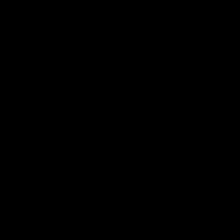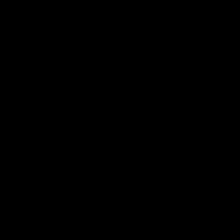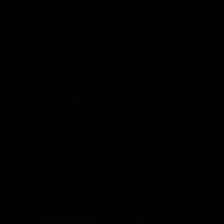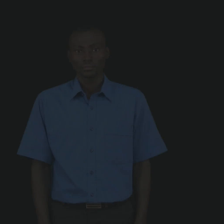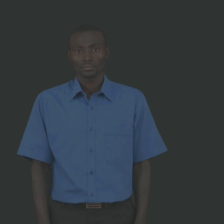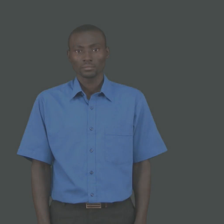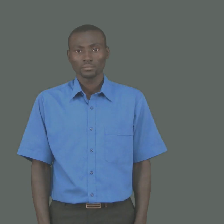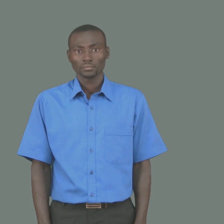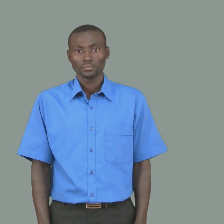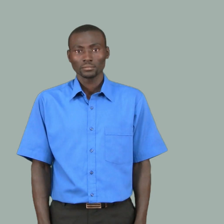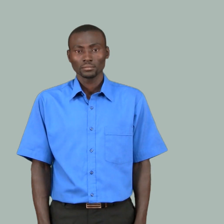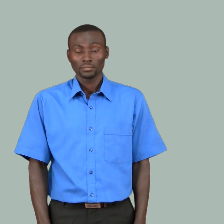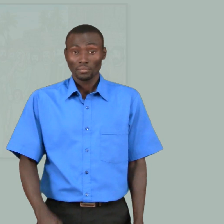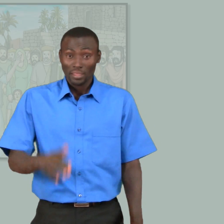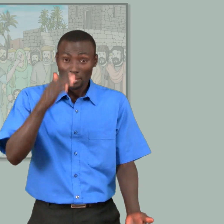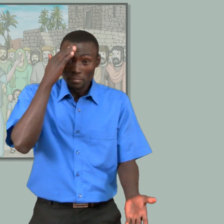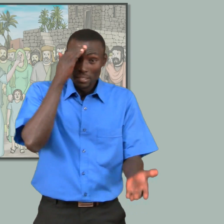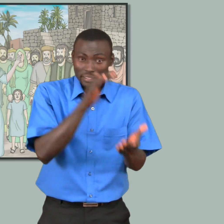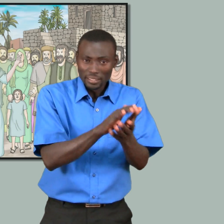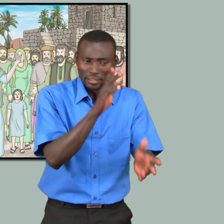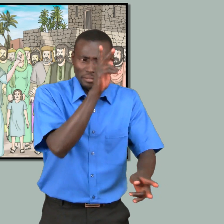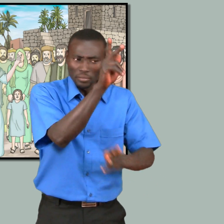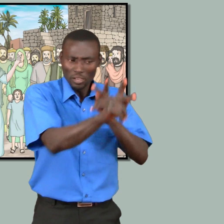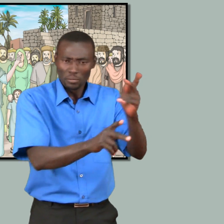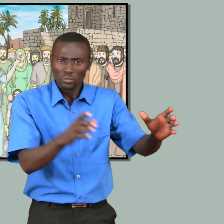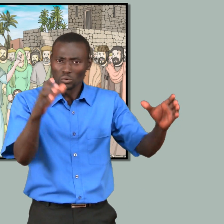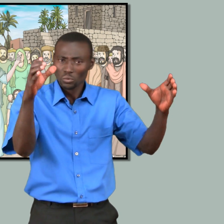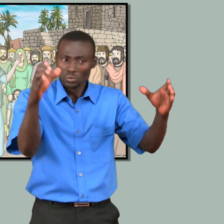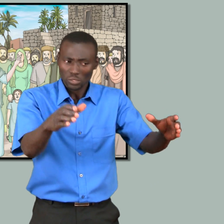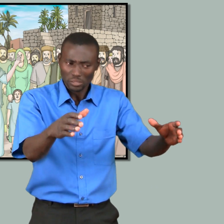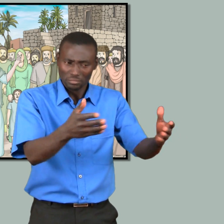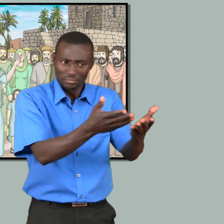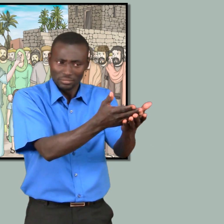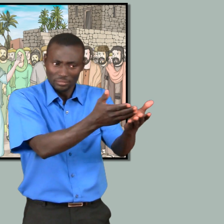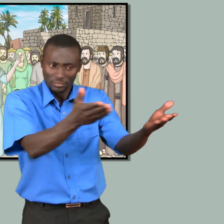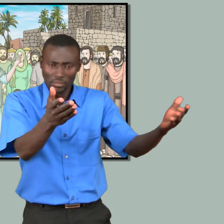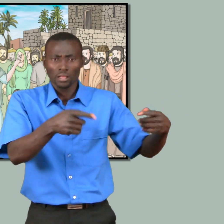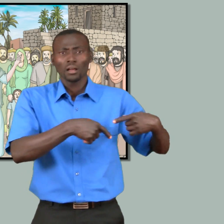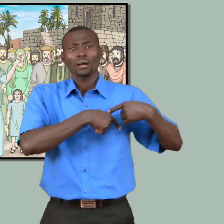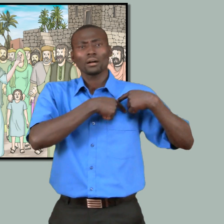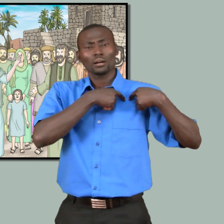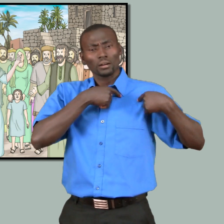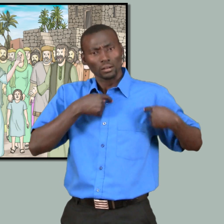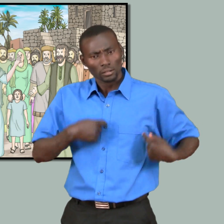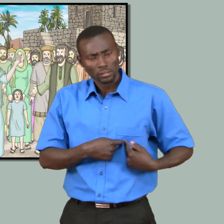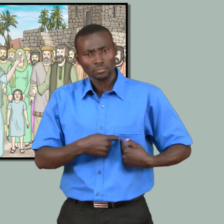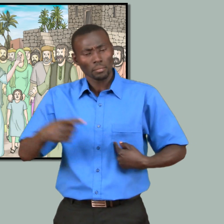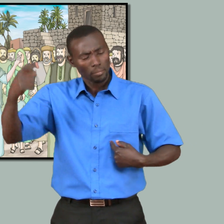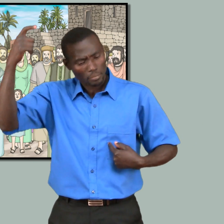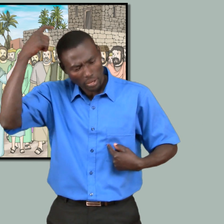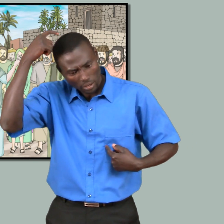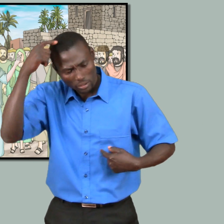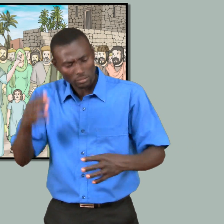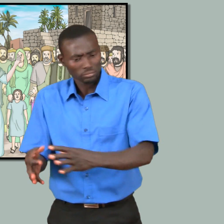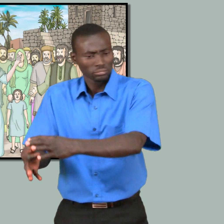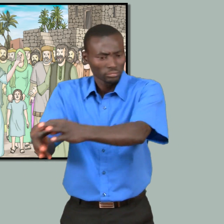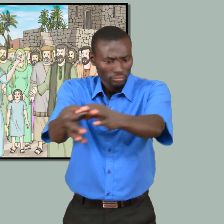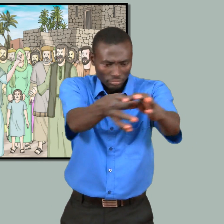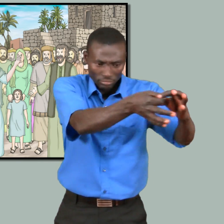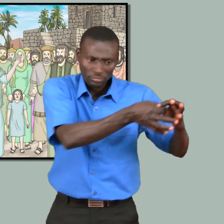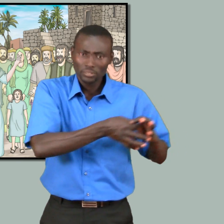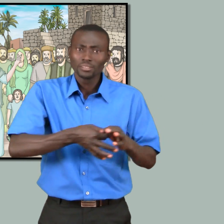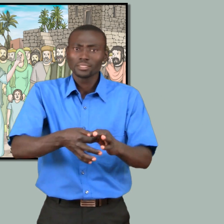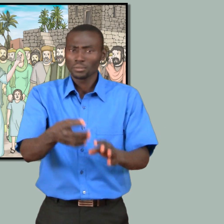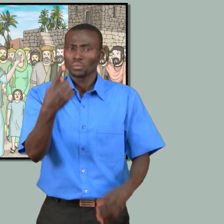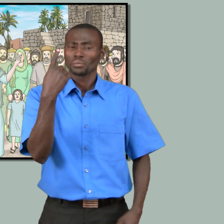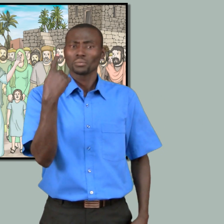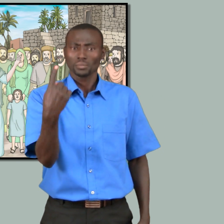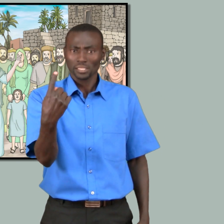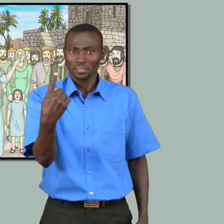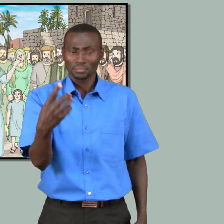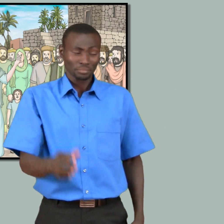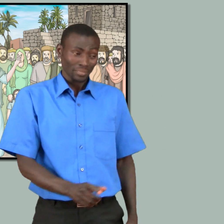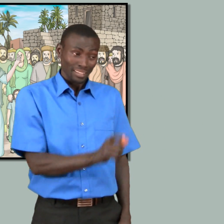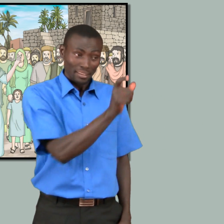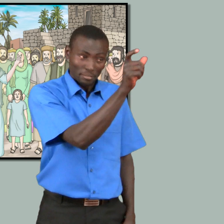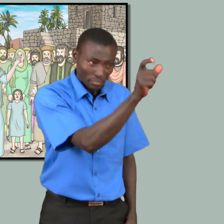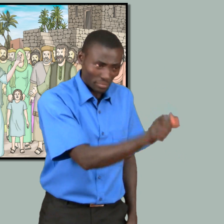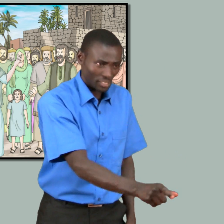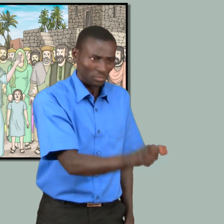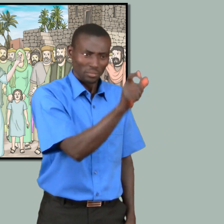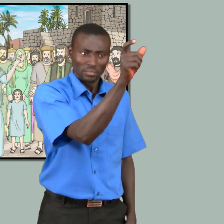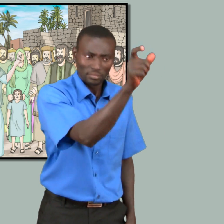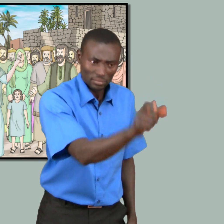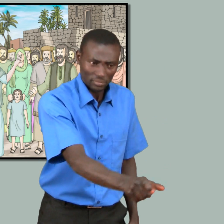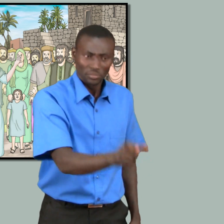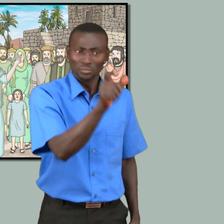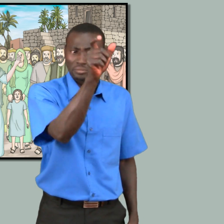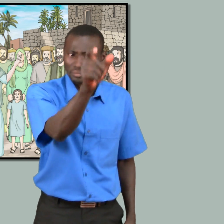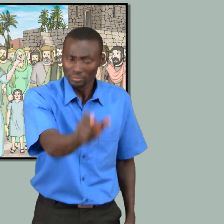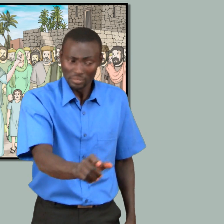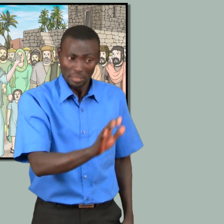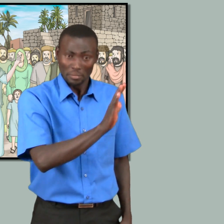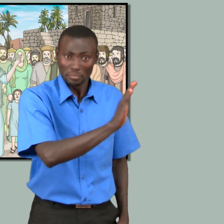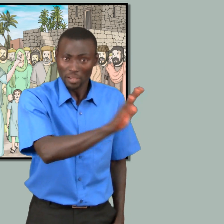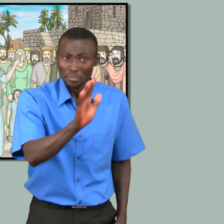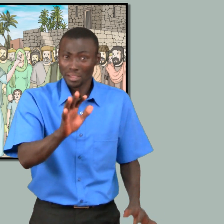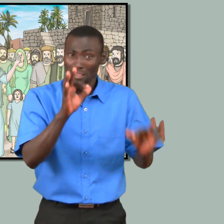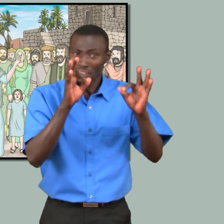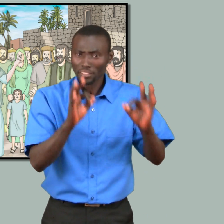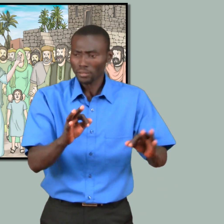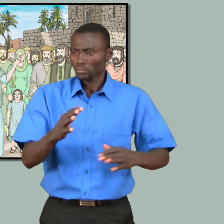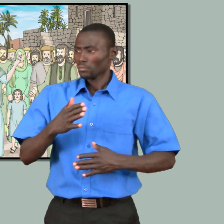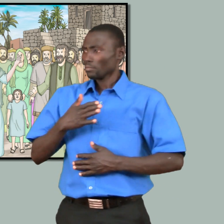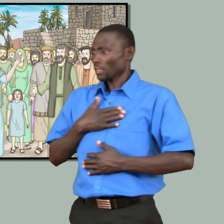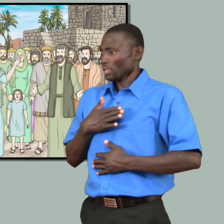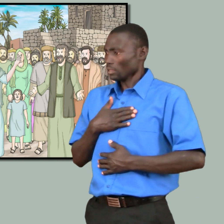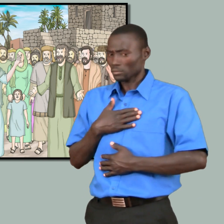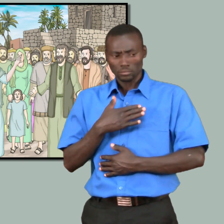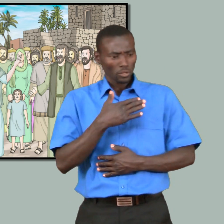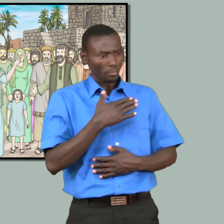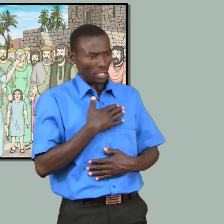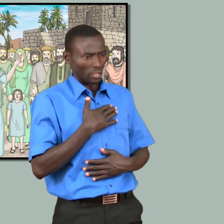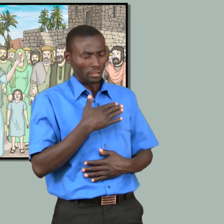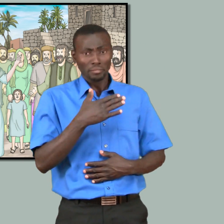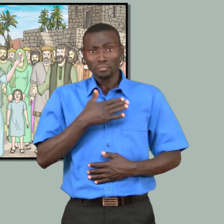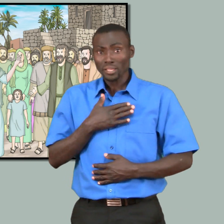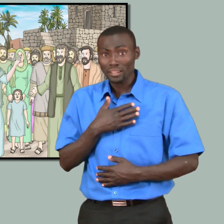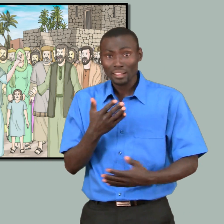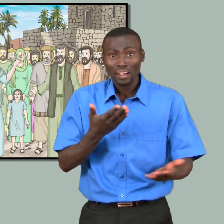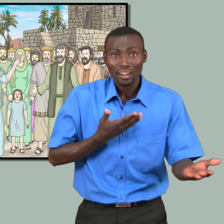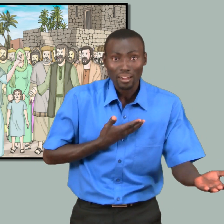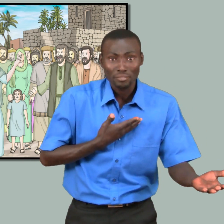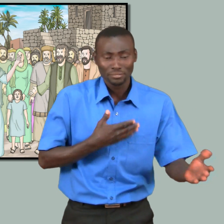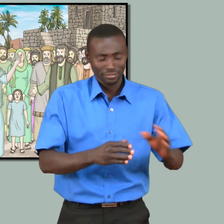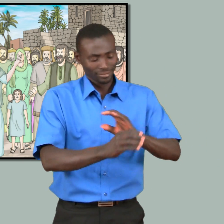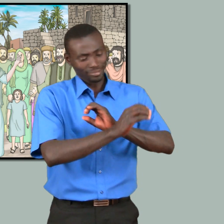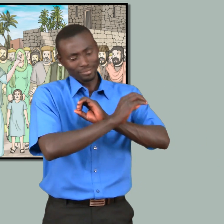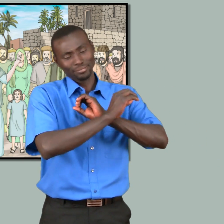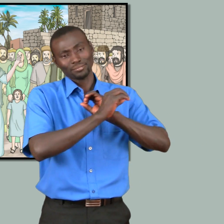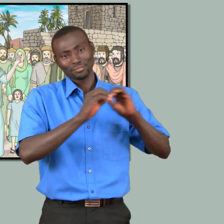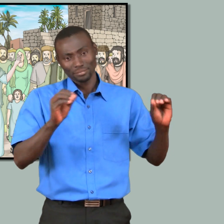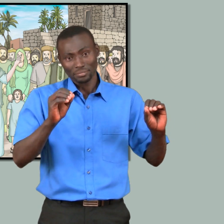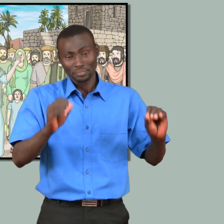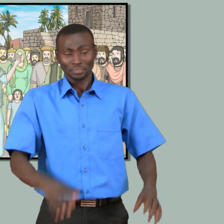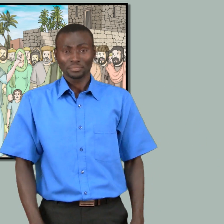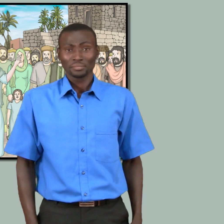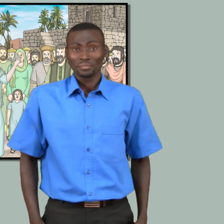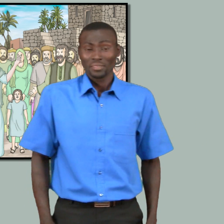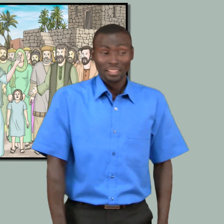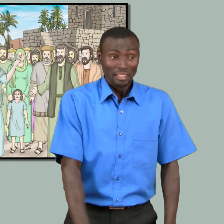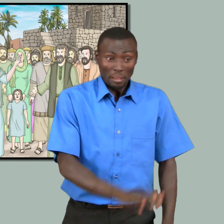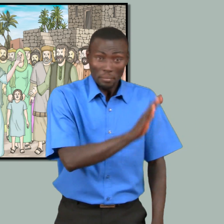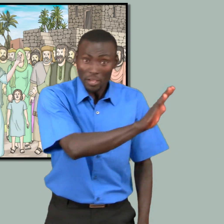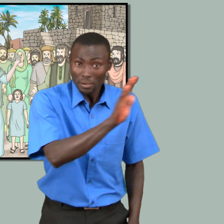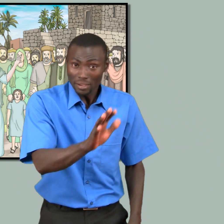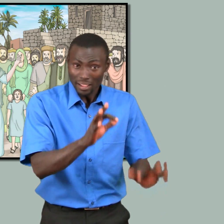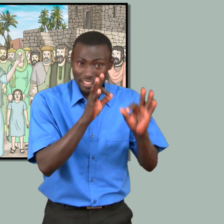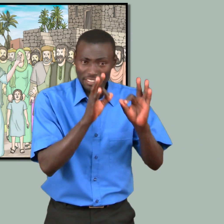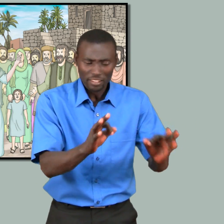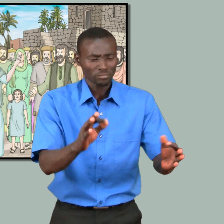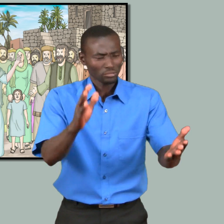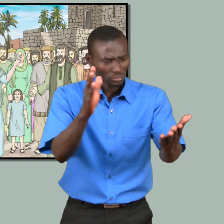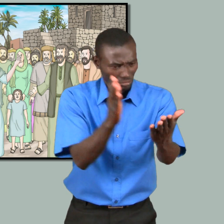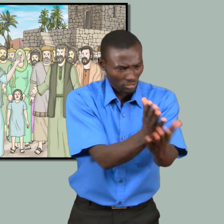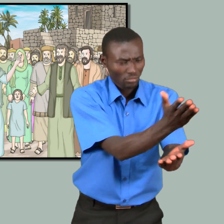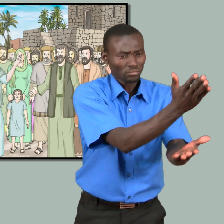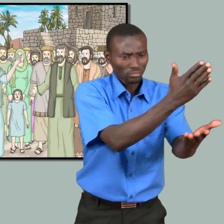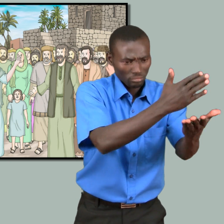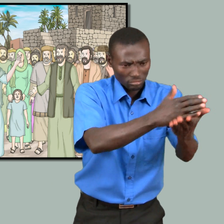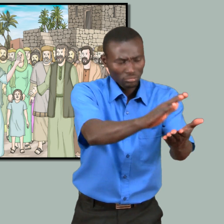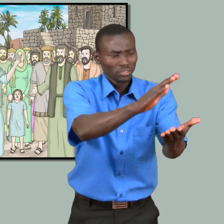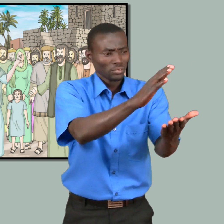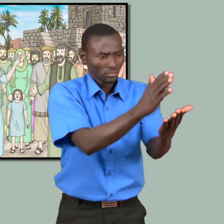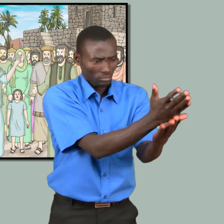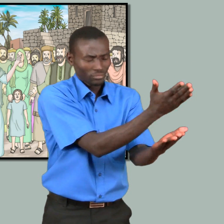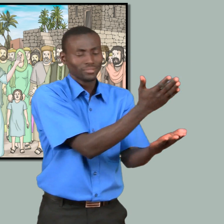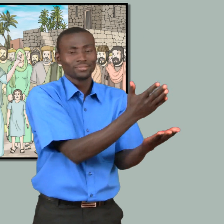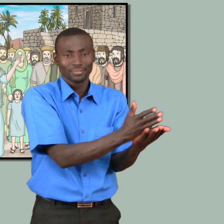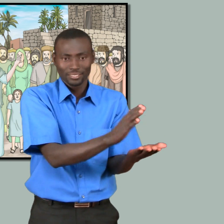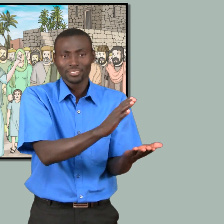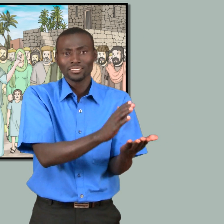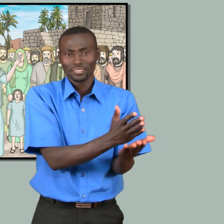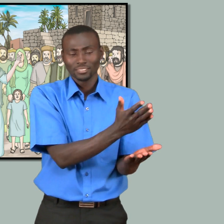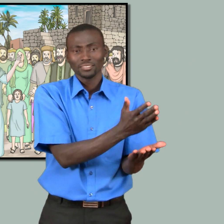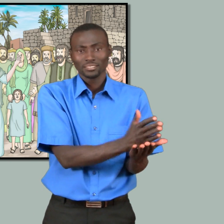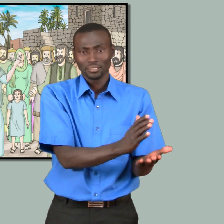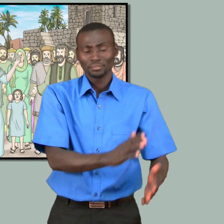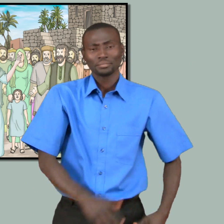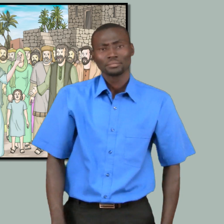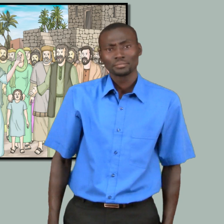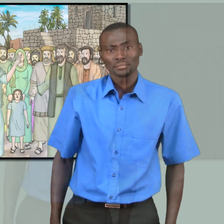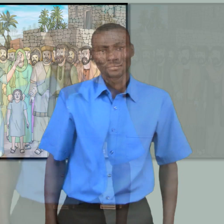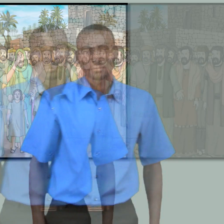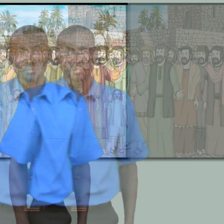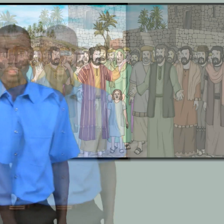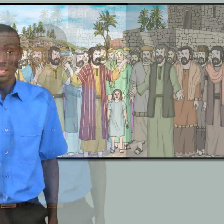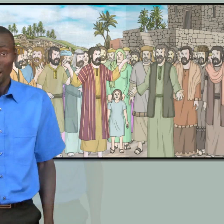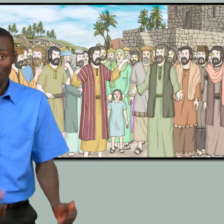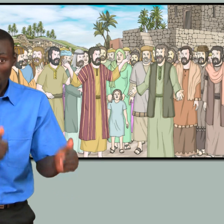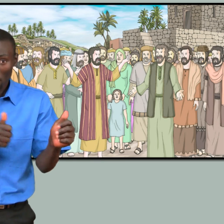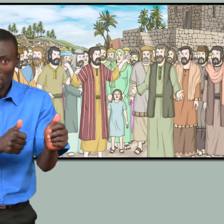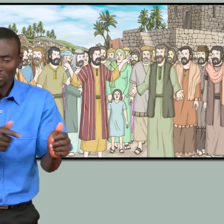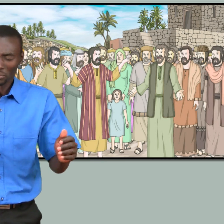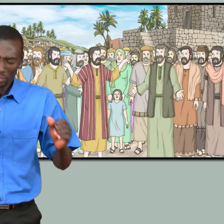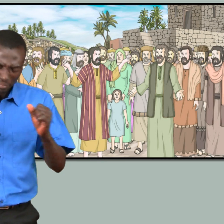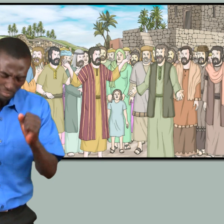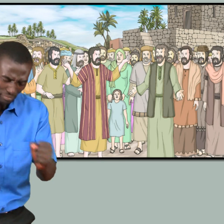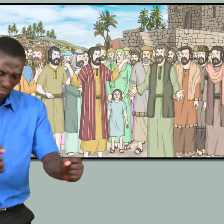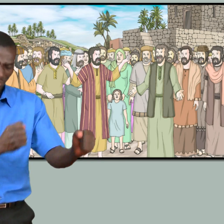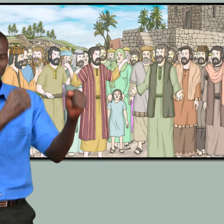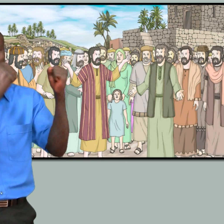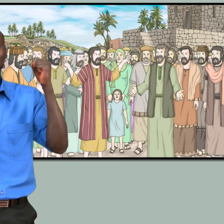The multitude of believers was one in heart and soul. No one claimed that any of his possessions was his own, but they shared everything they owned.